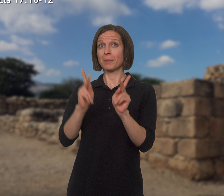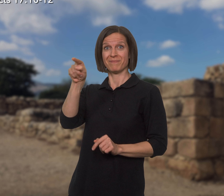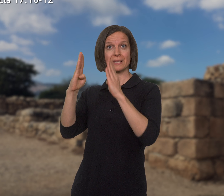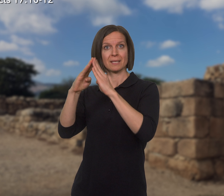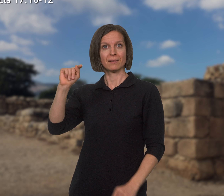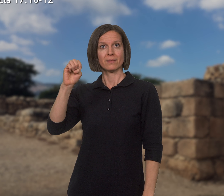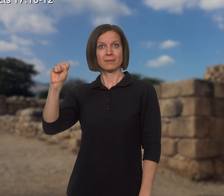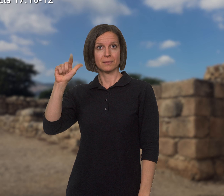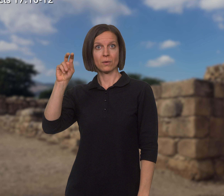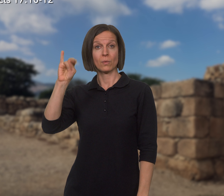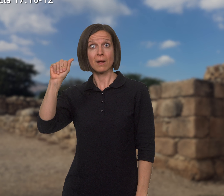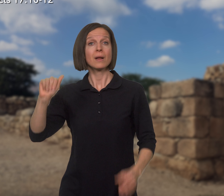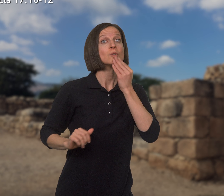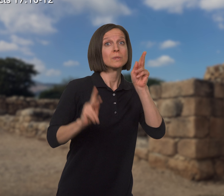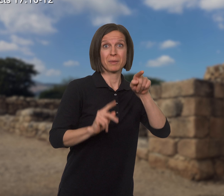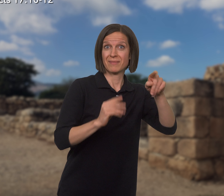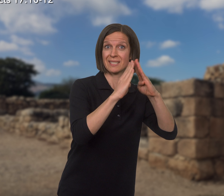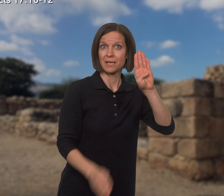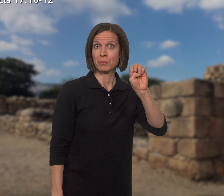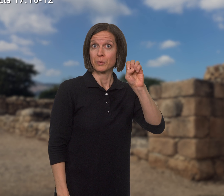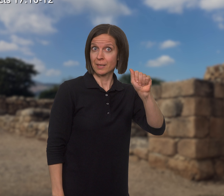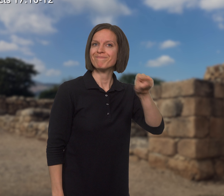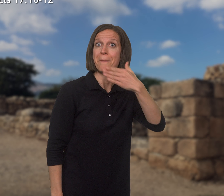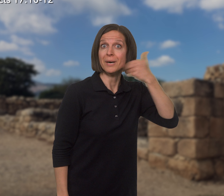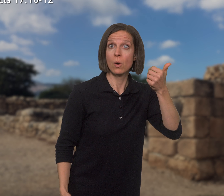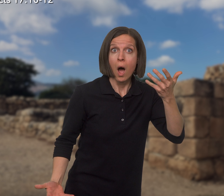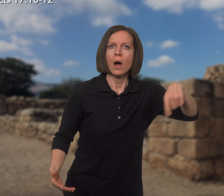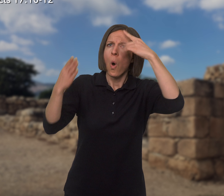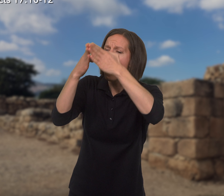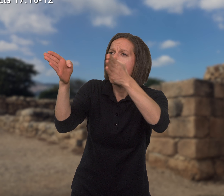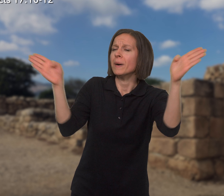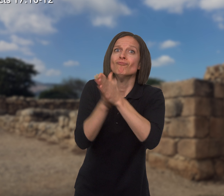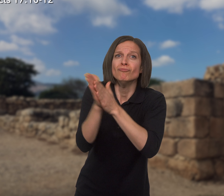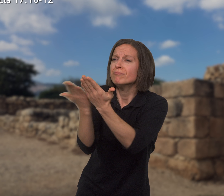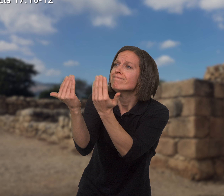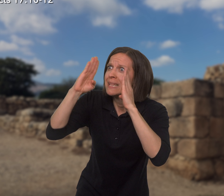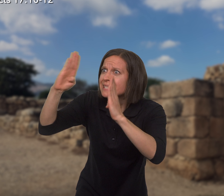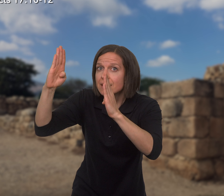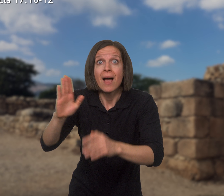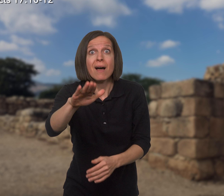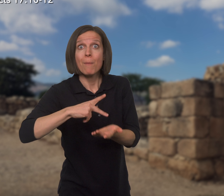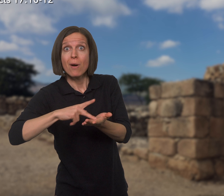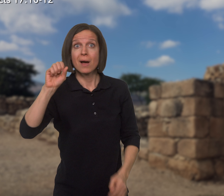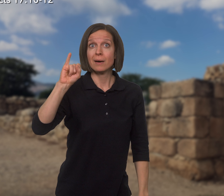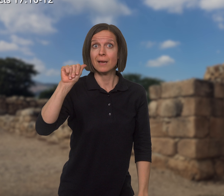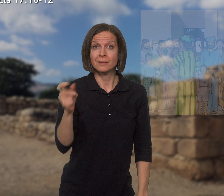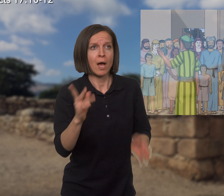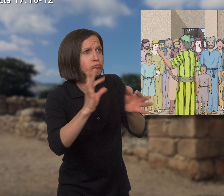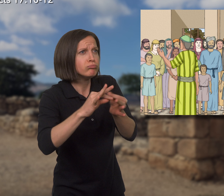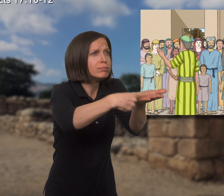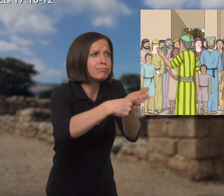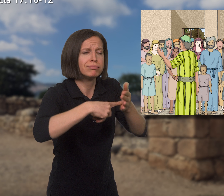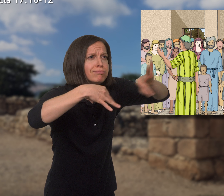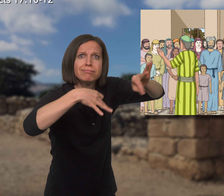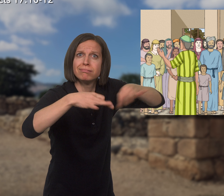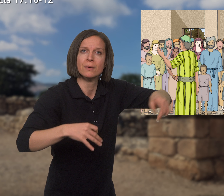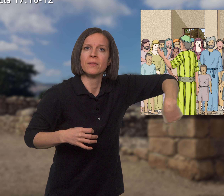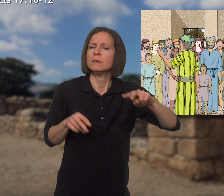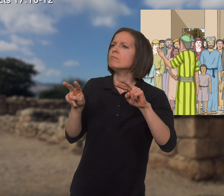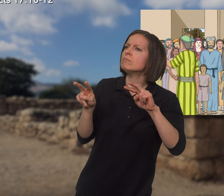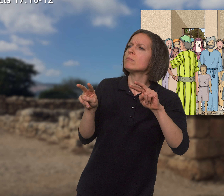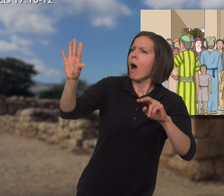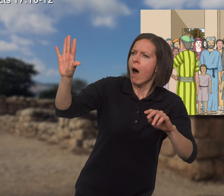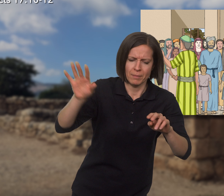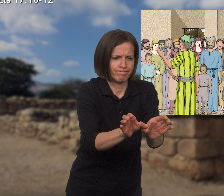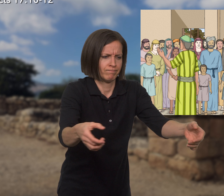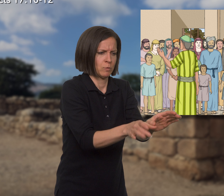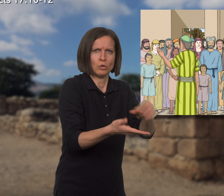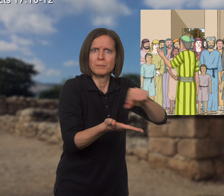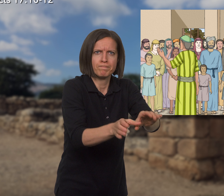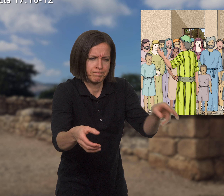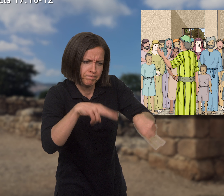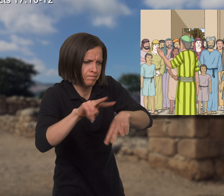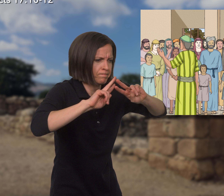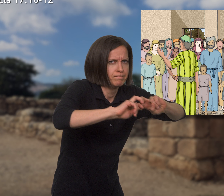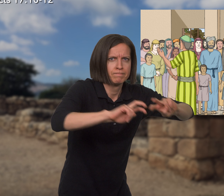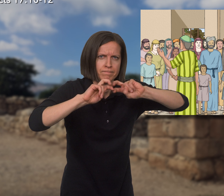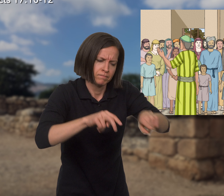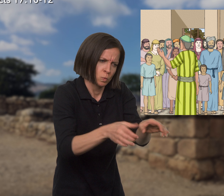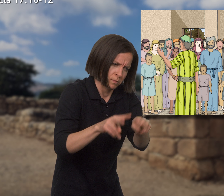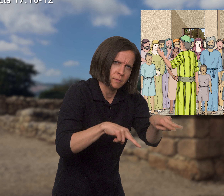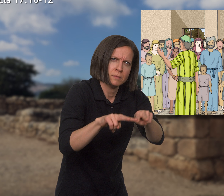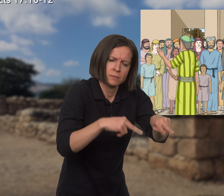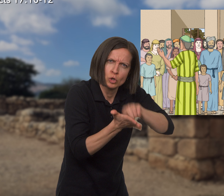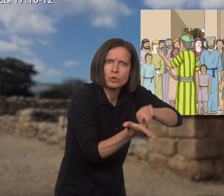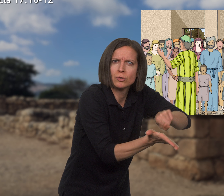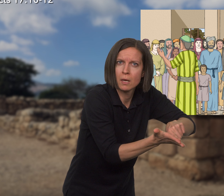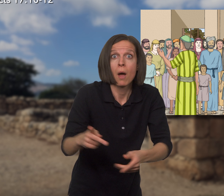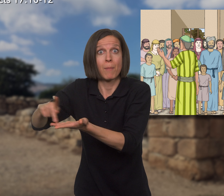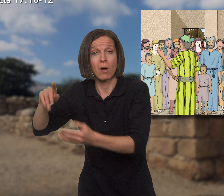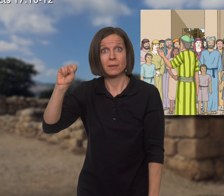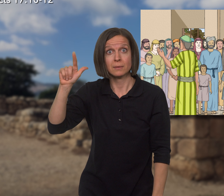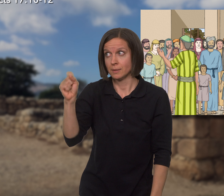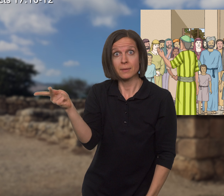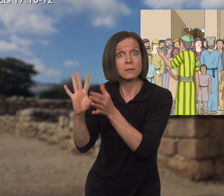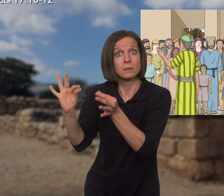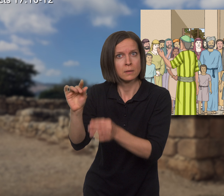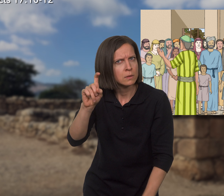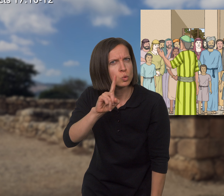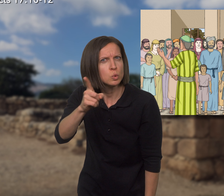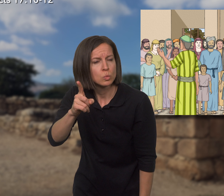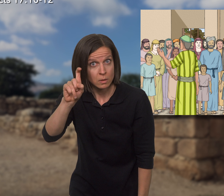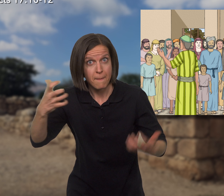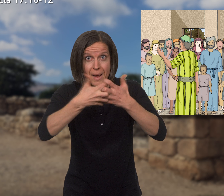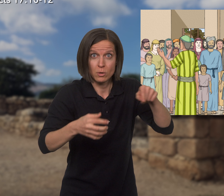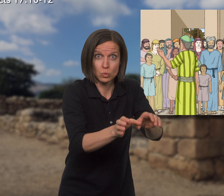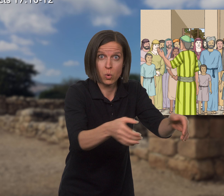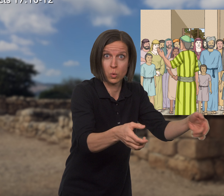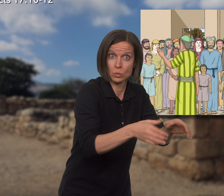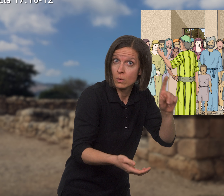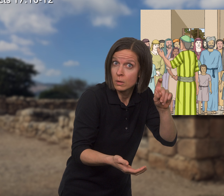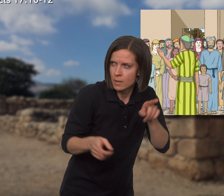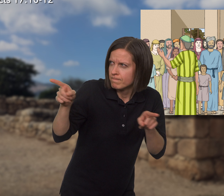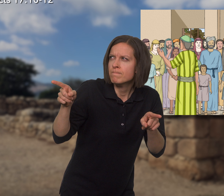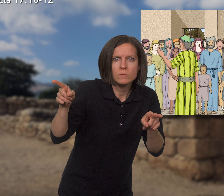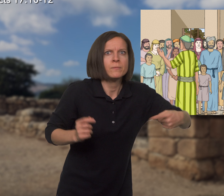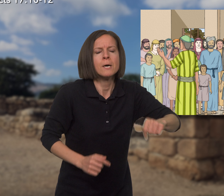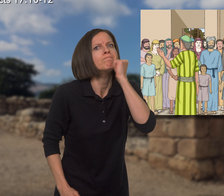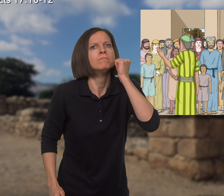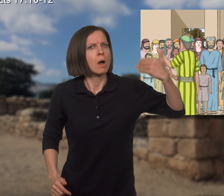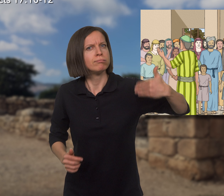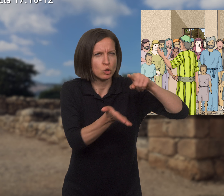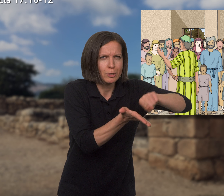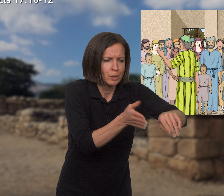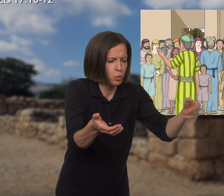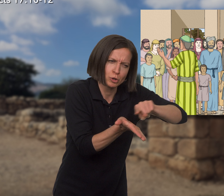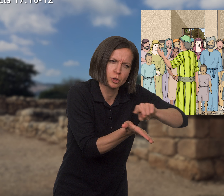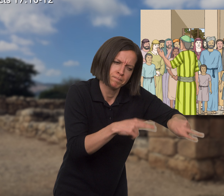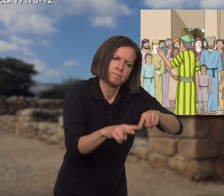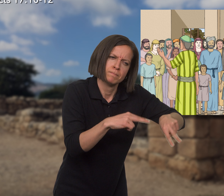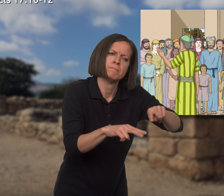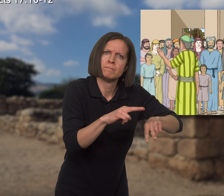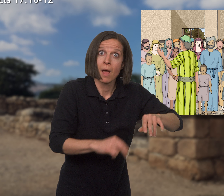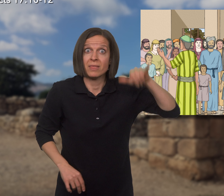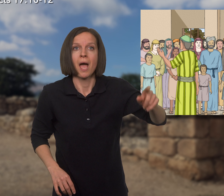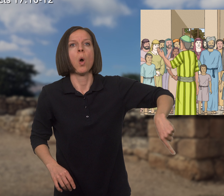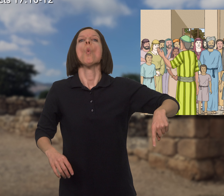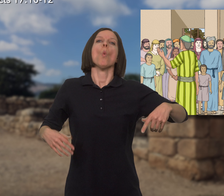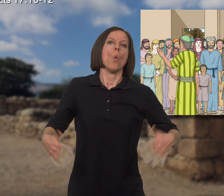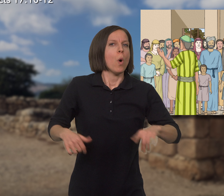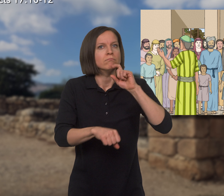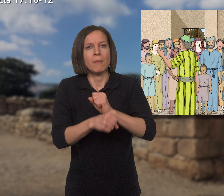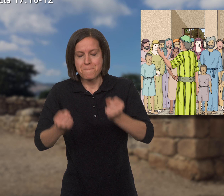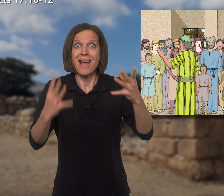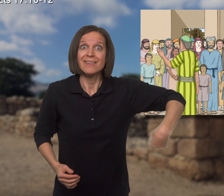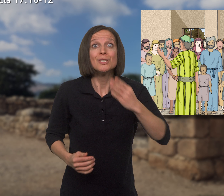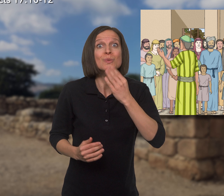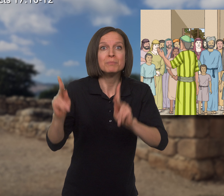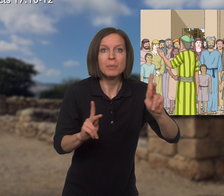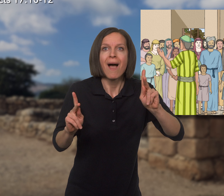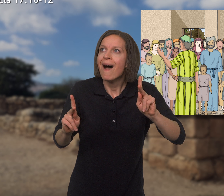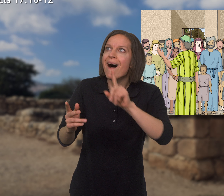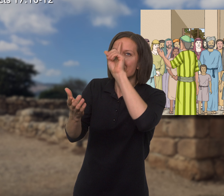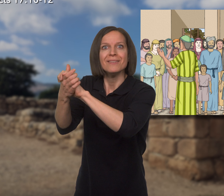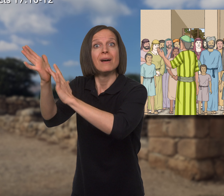Now the Bereans were more noble-minded than the Thessalonians, for they received the message with great eagerness and examined the Scriptures every day to see if these teachings were true.